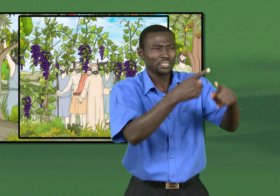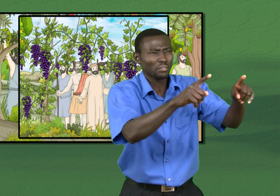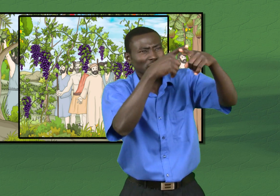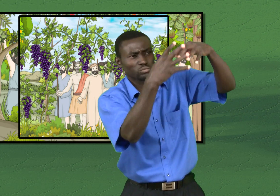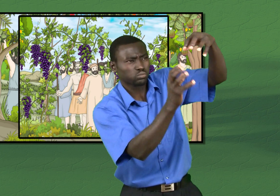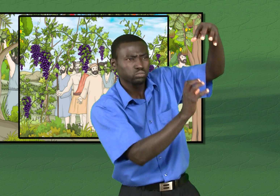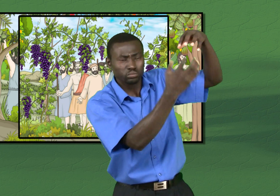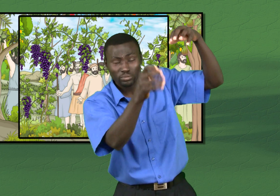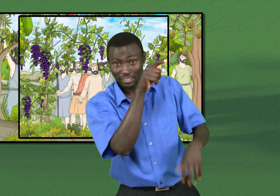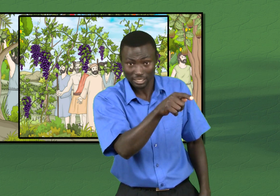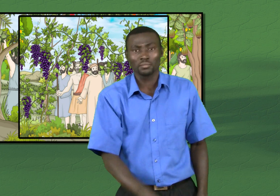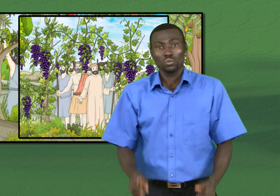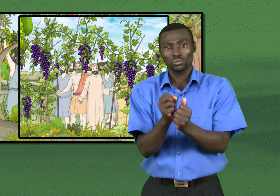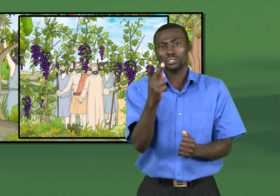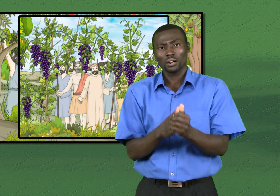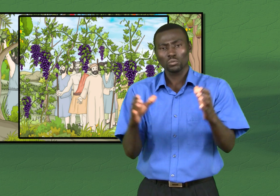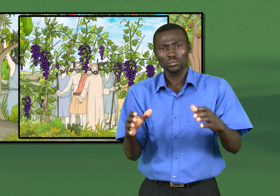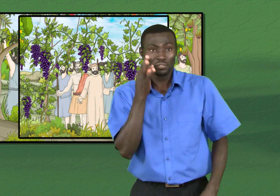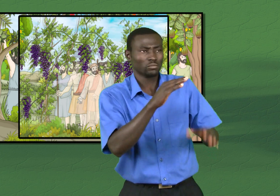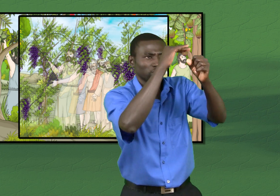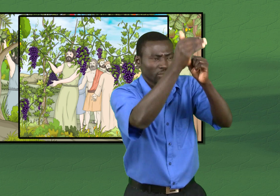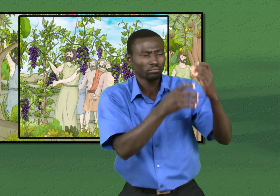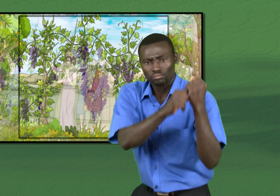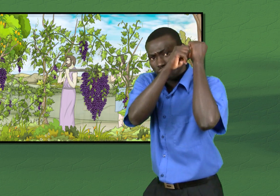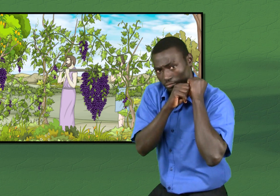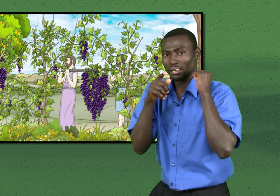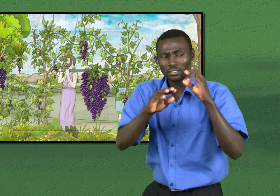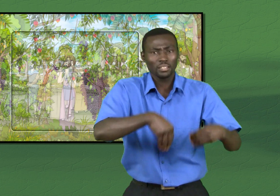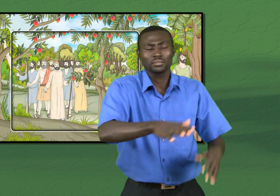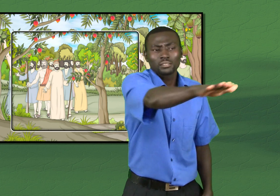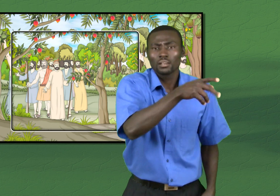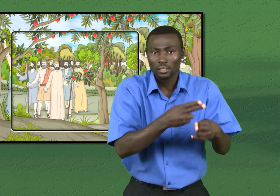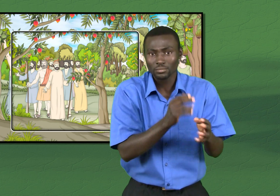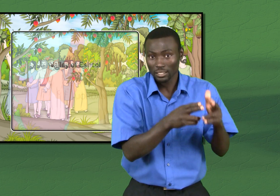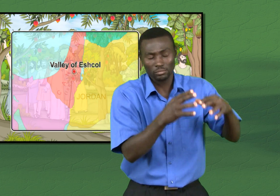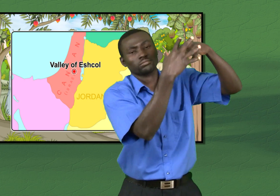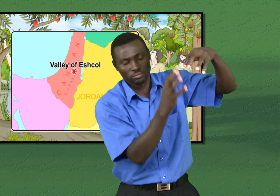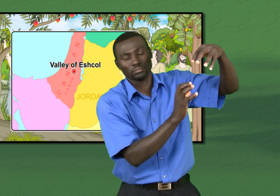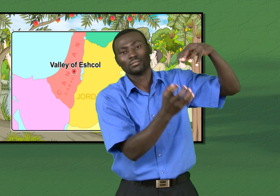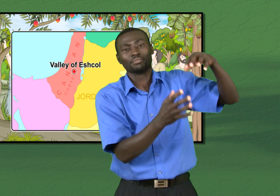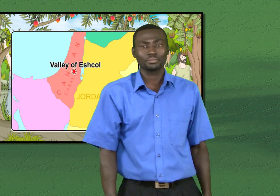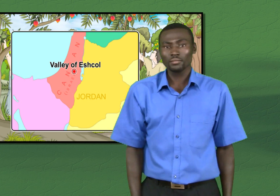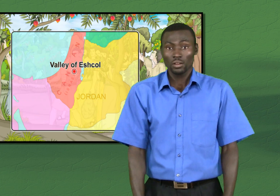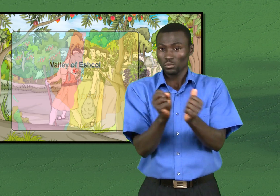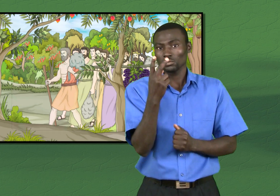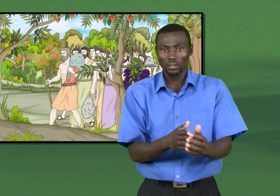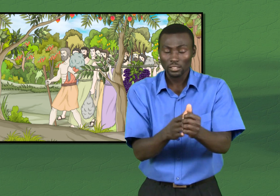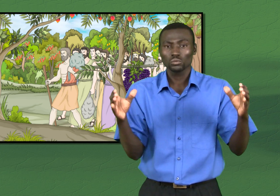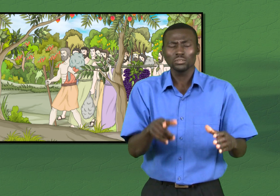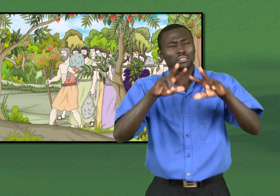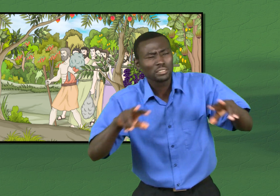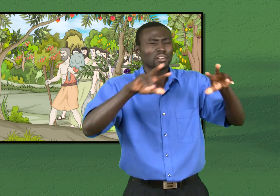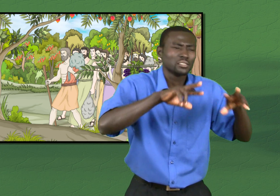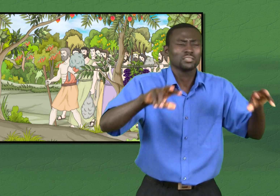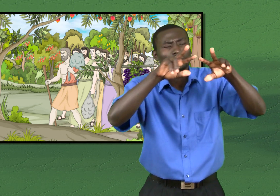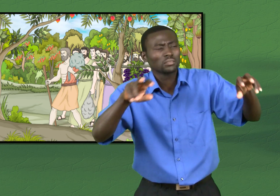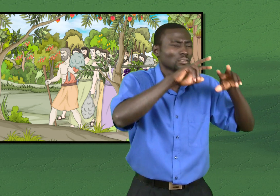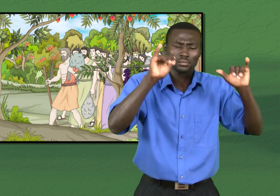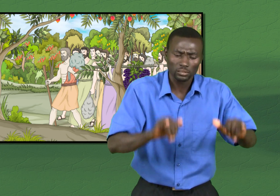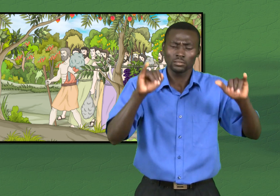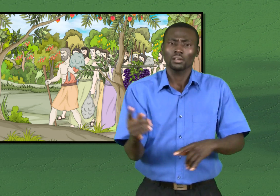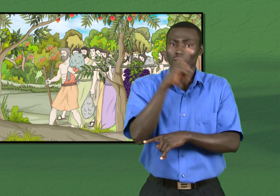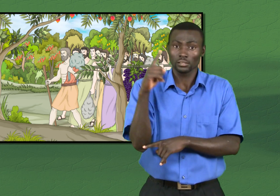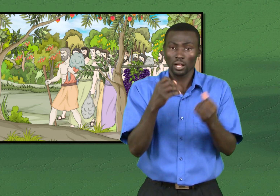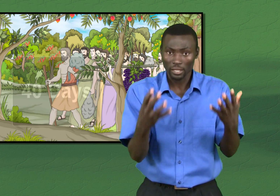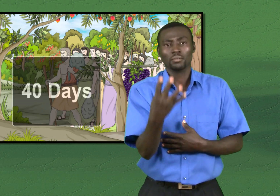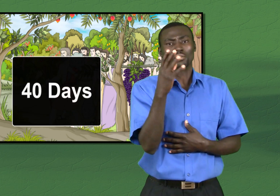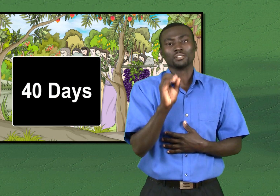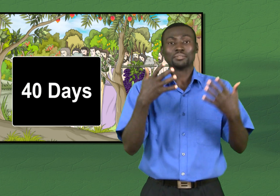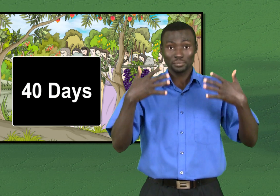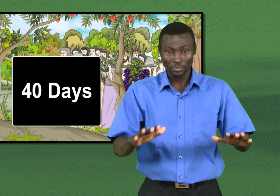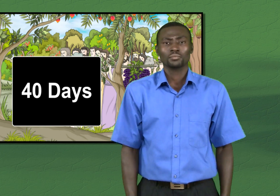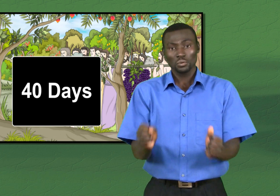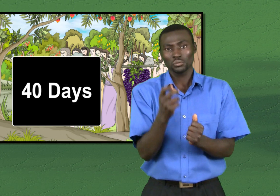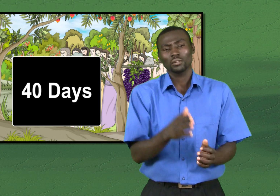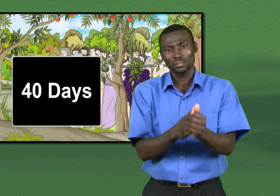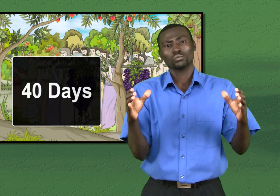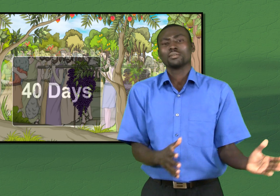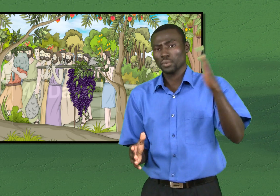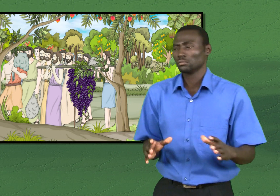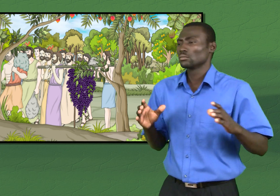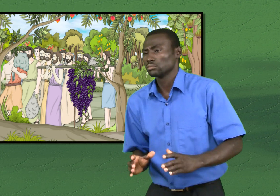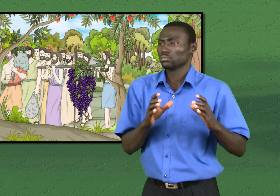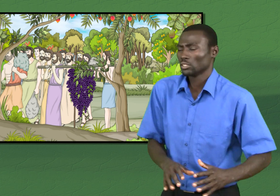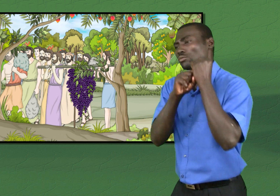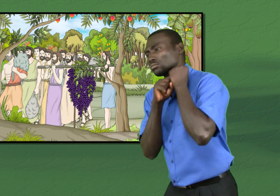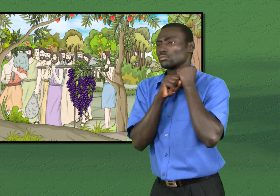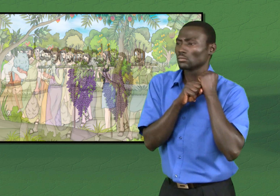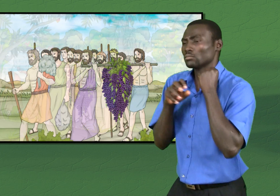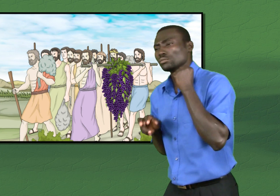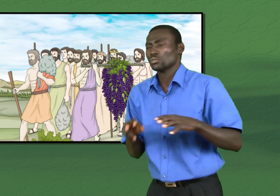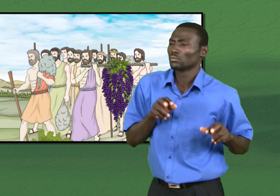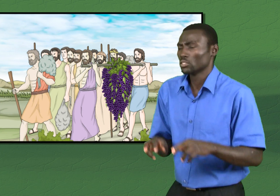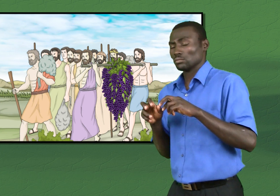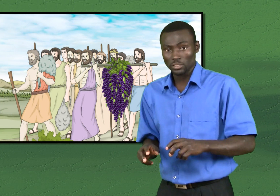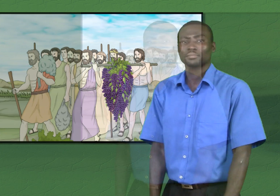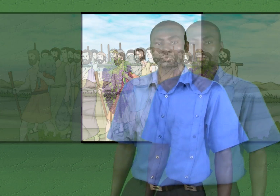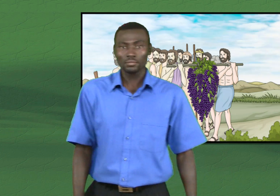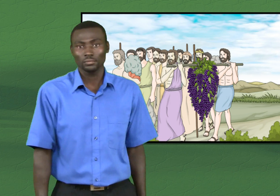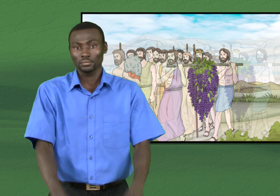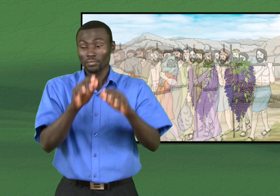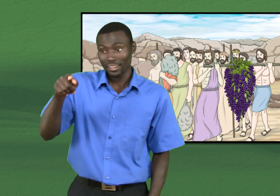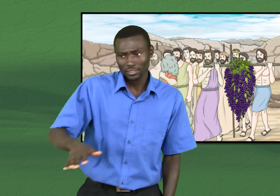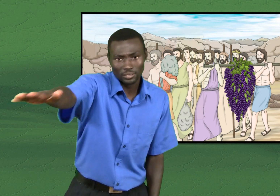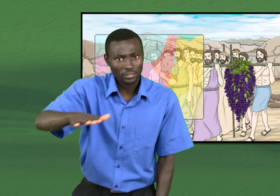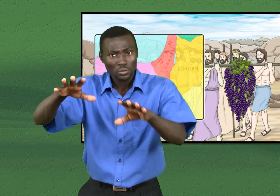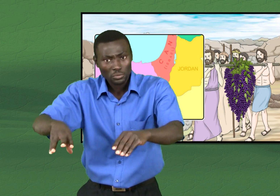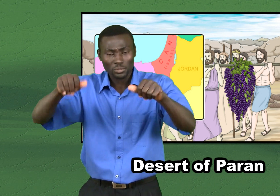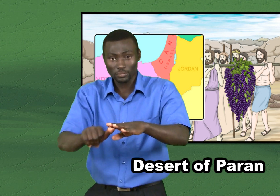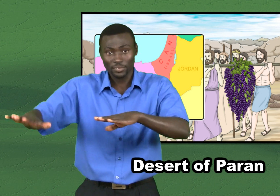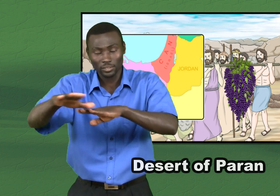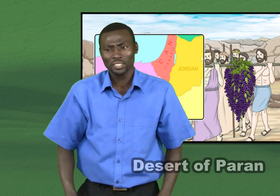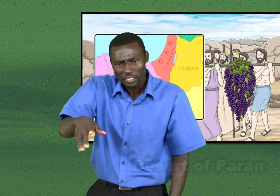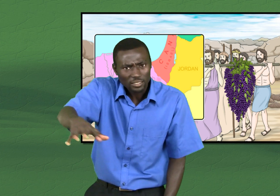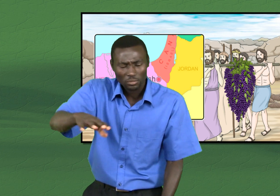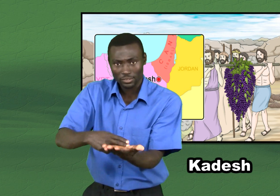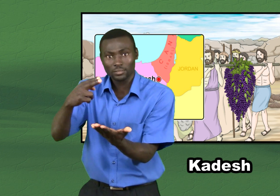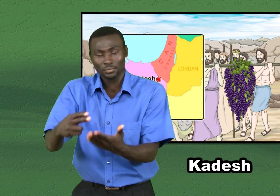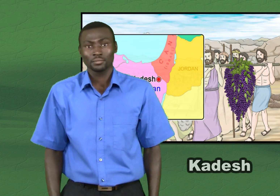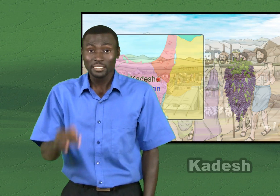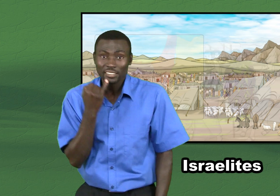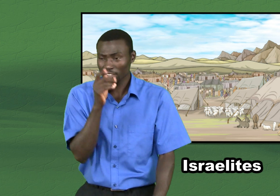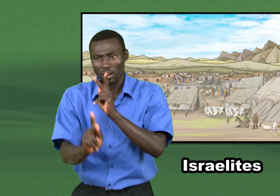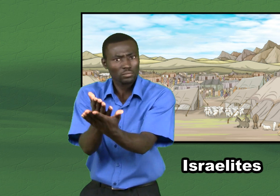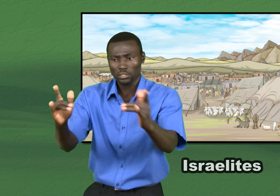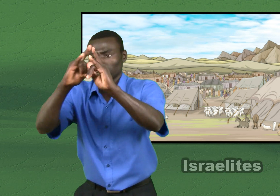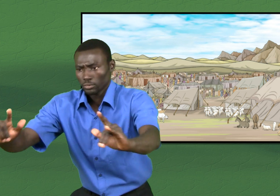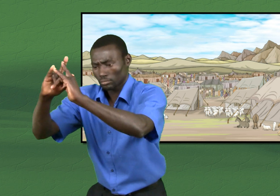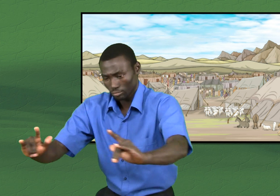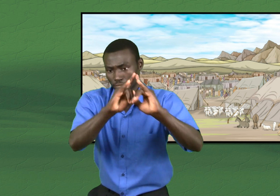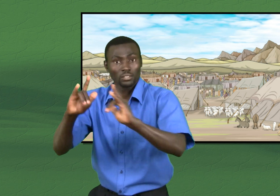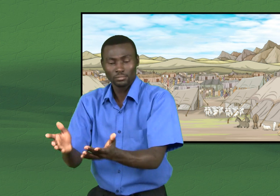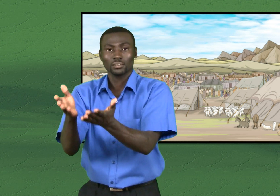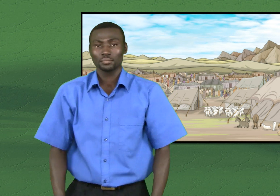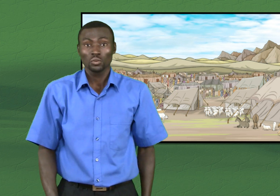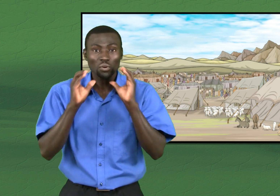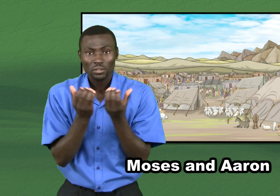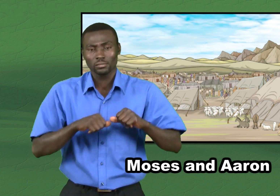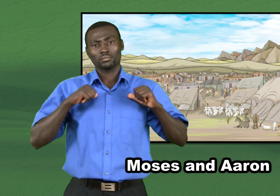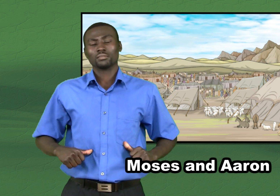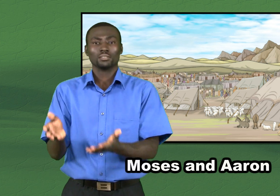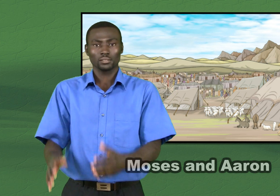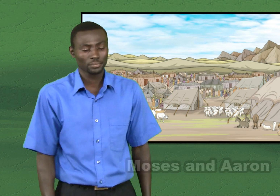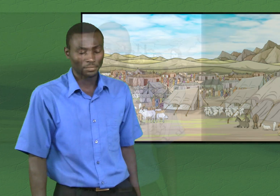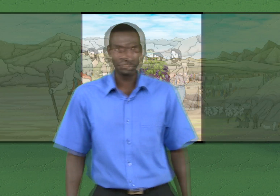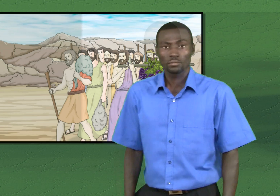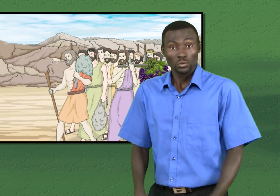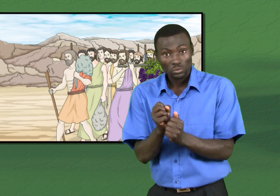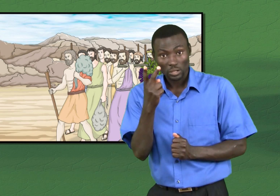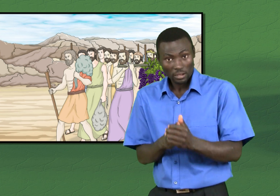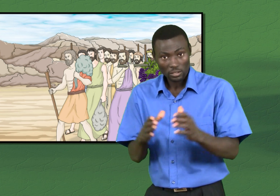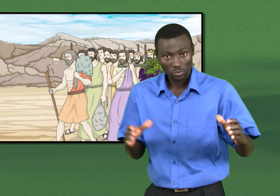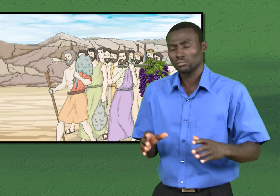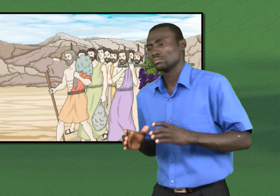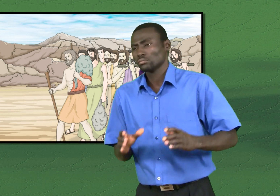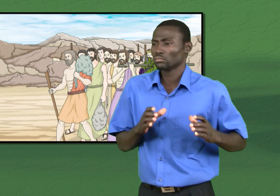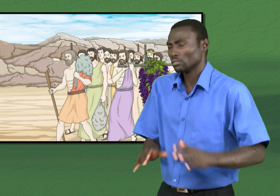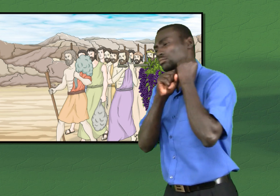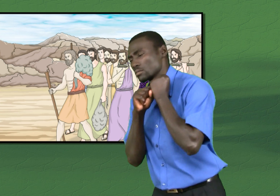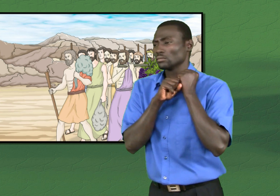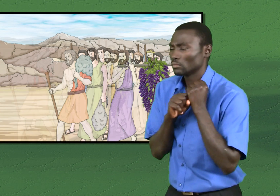After forty days the men returned from spying out the land, and they went back to Moses, Aaron, and the whole congregation of Israel in the Wilderness of Paran at Kadesh.